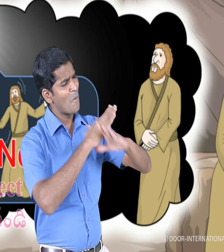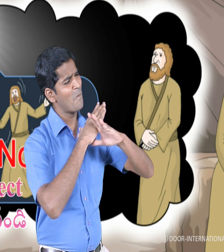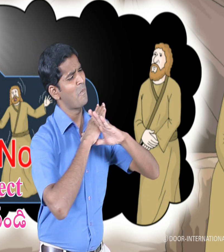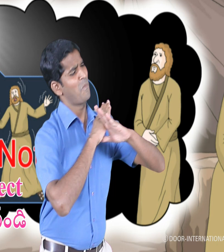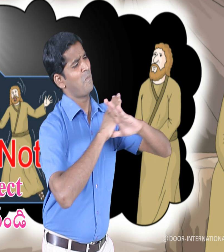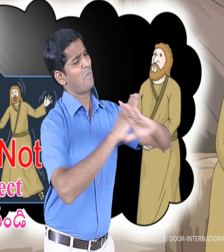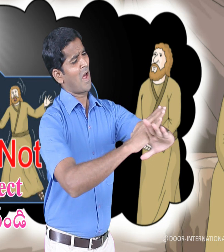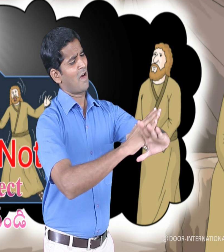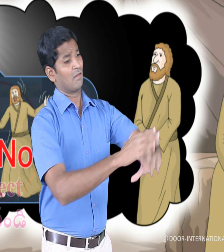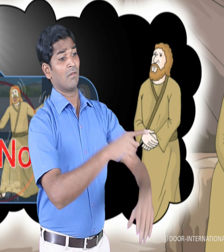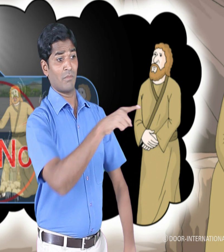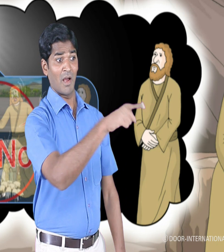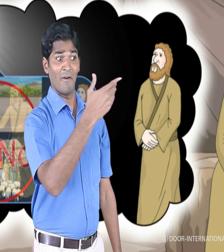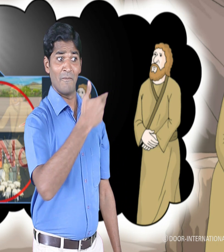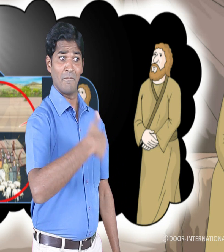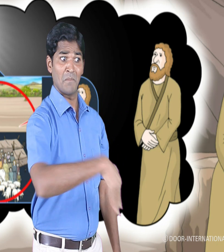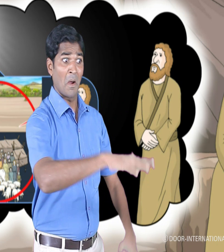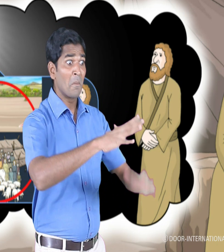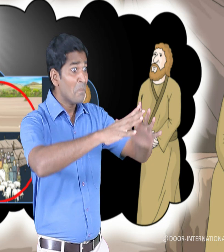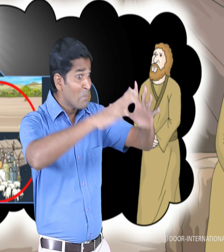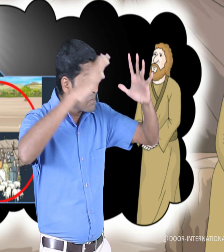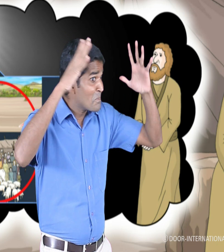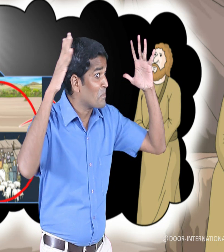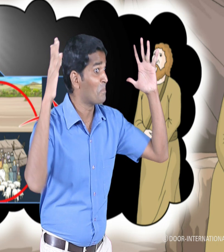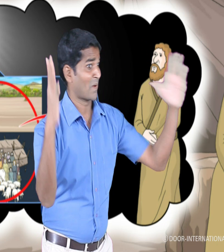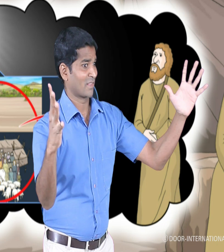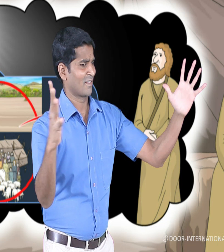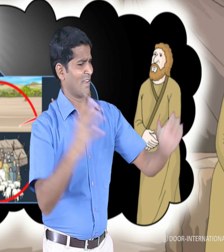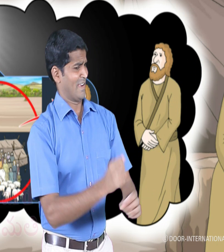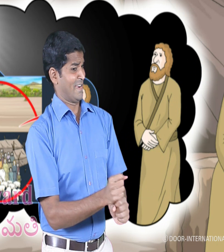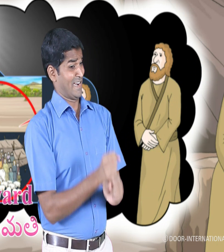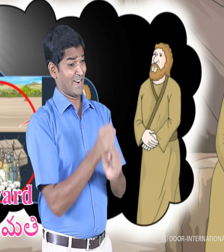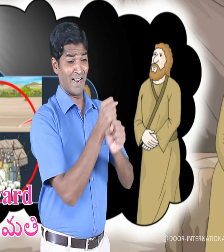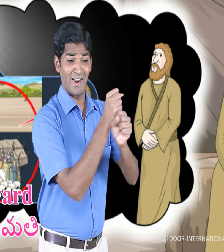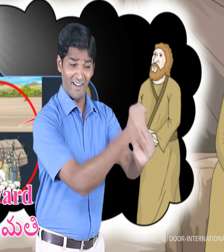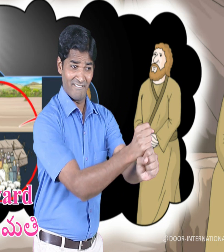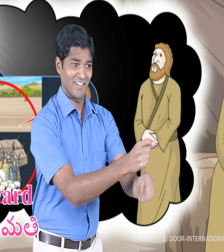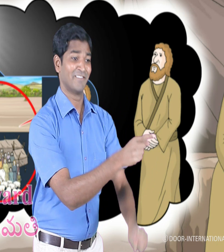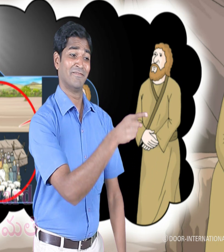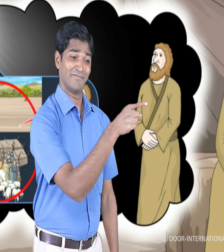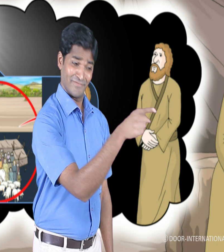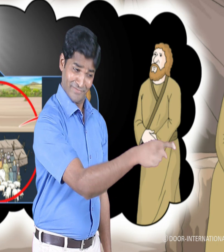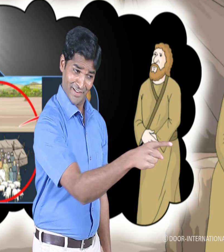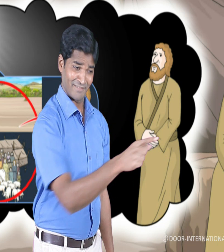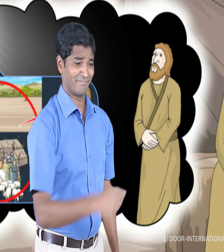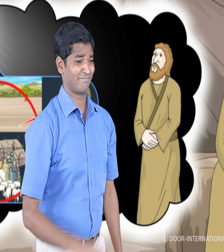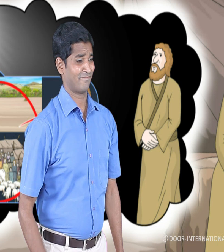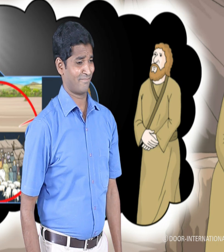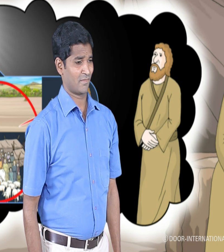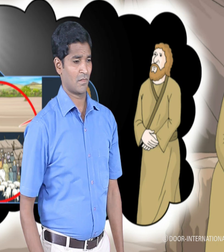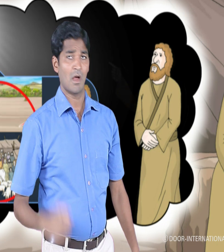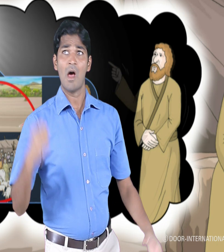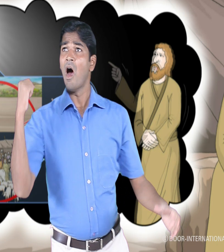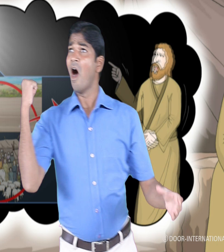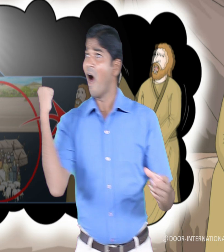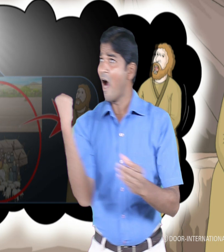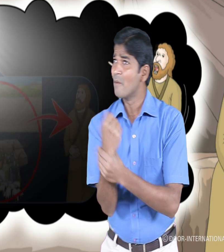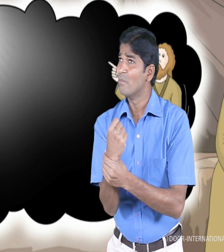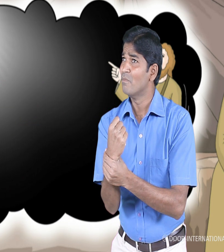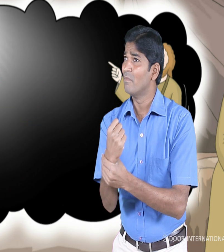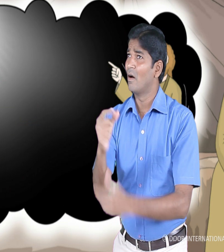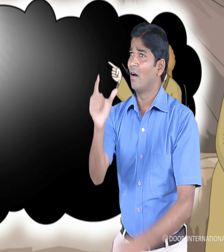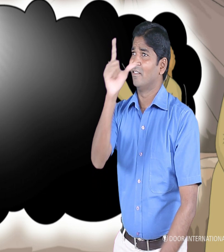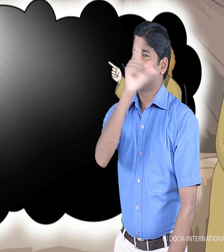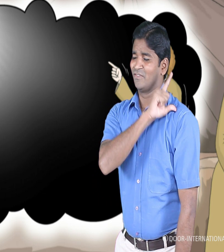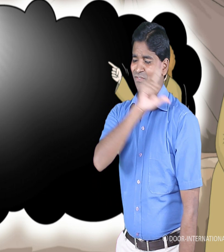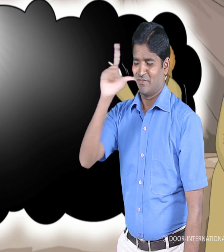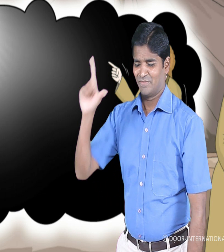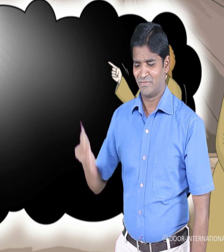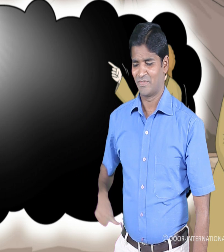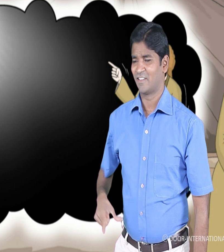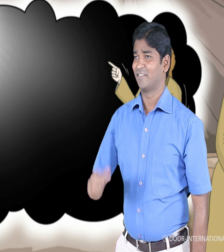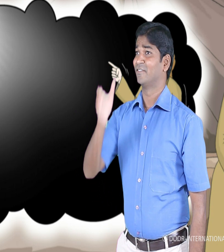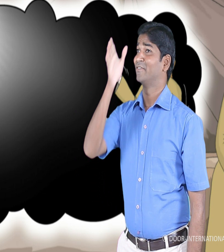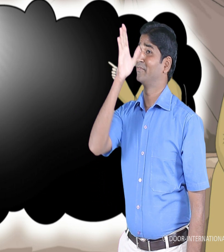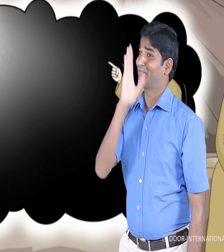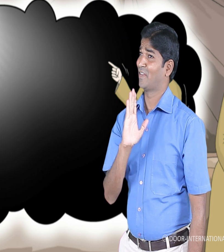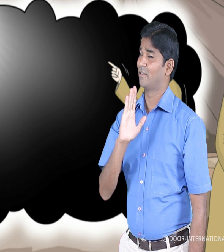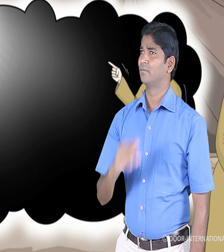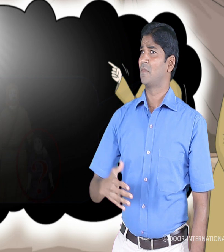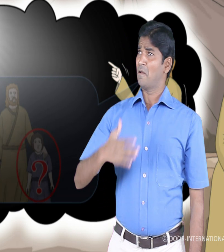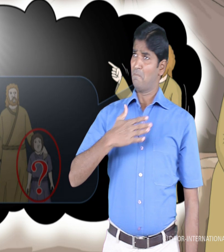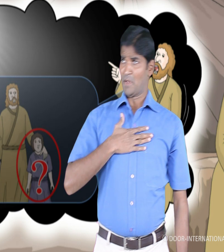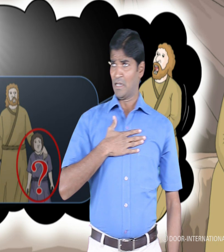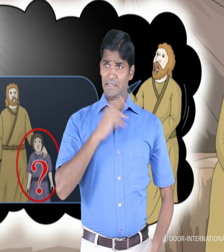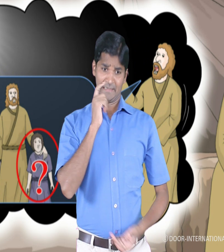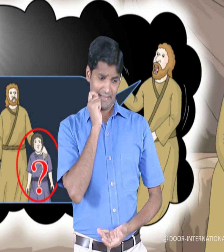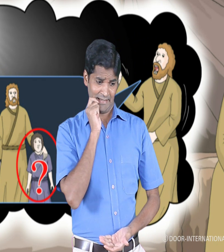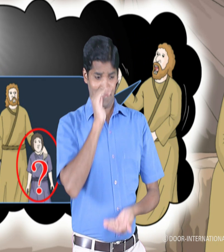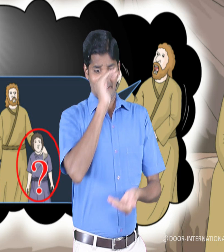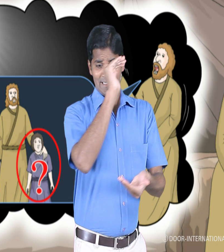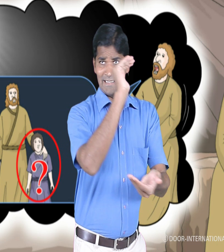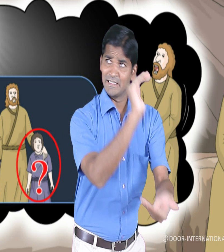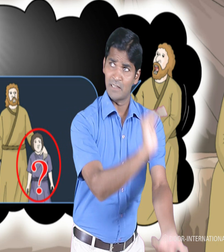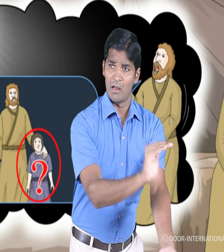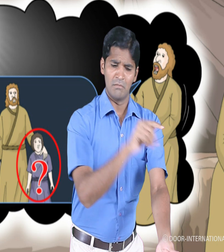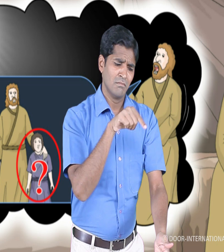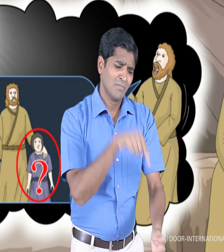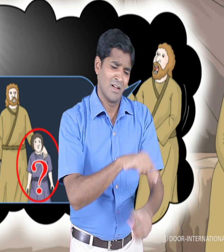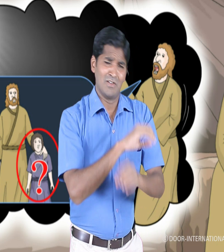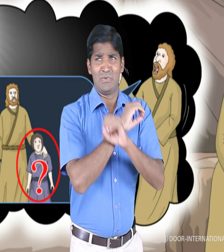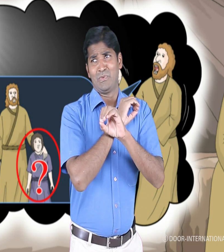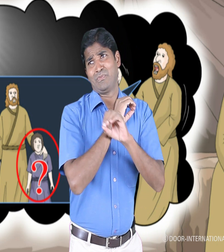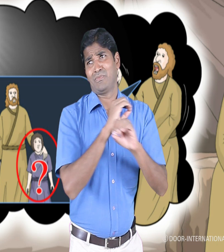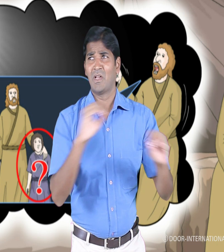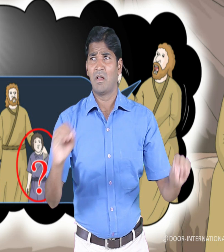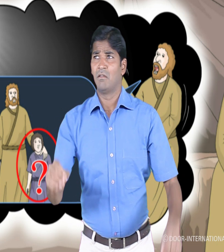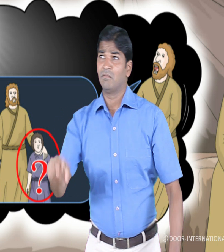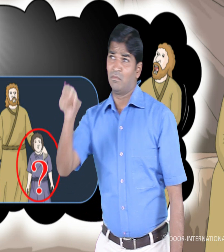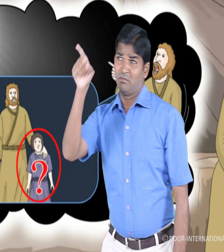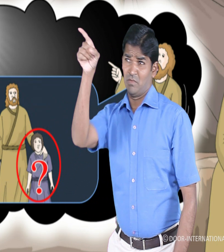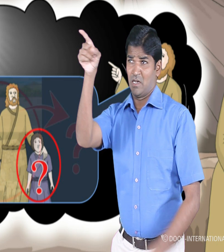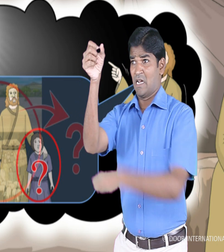I am your shield, your very great reward.”